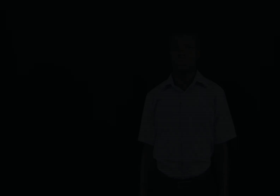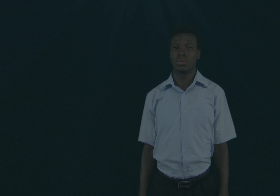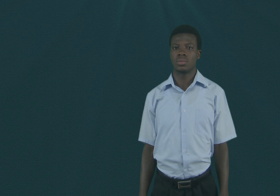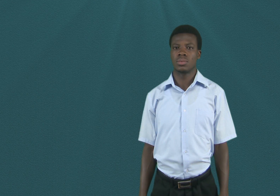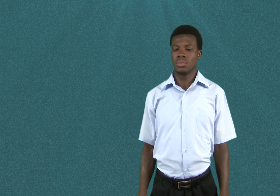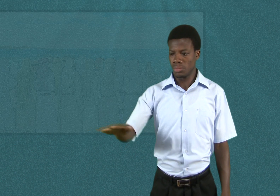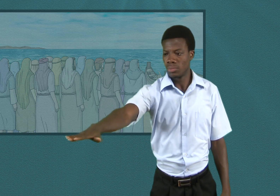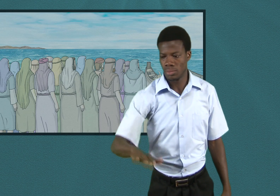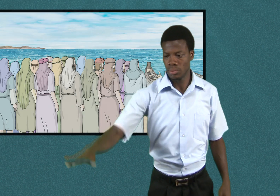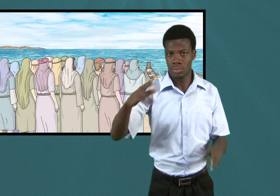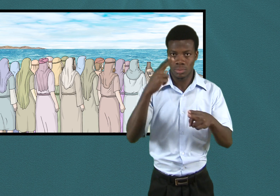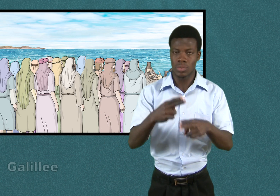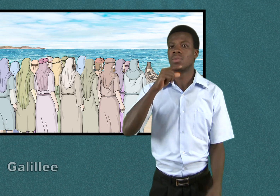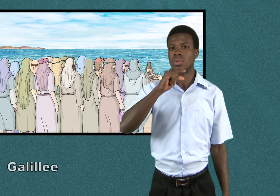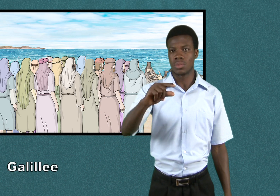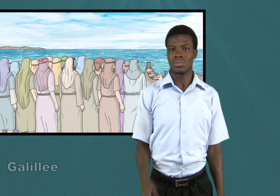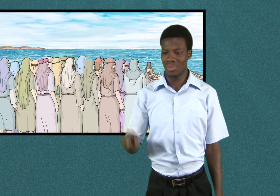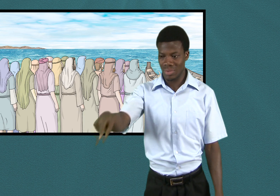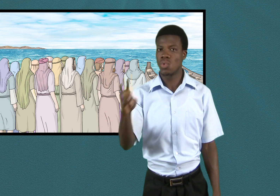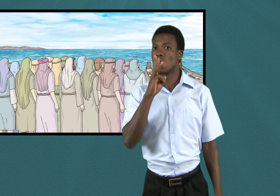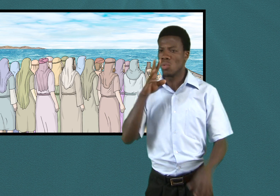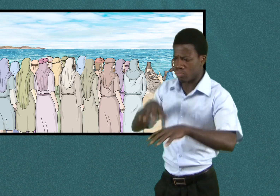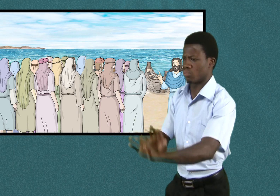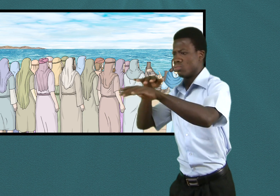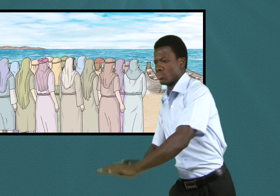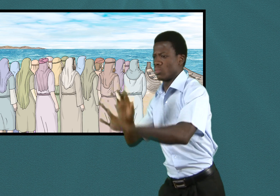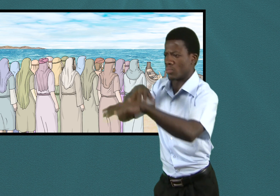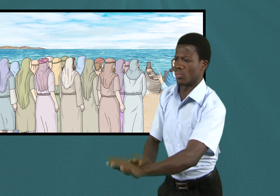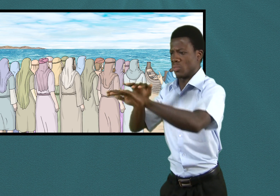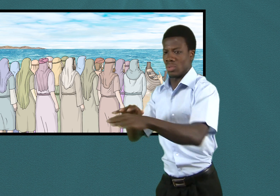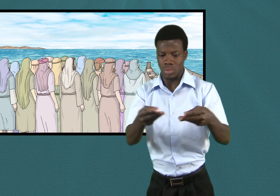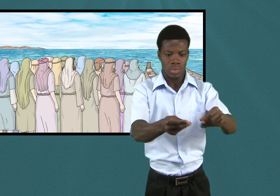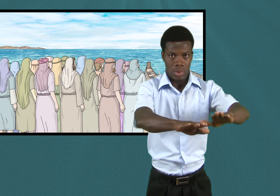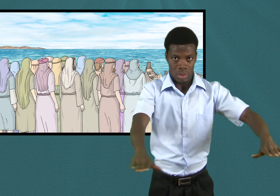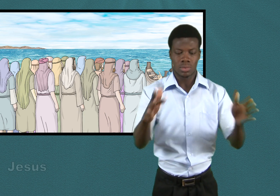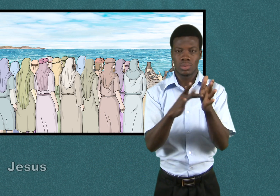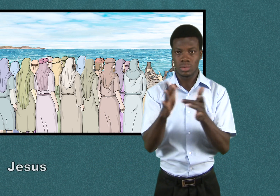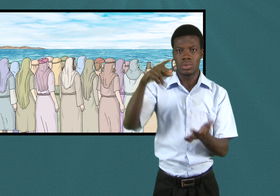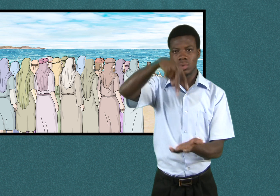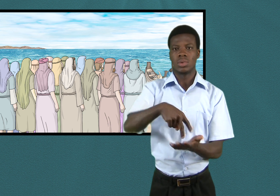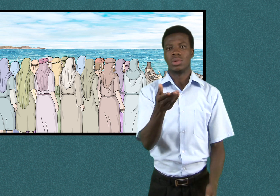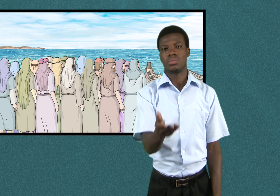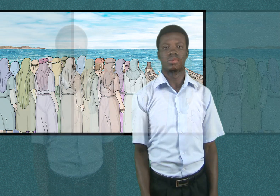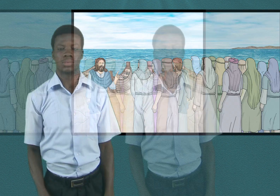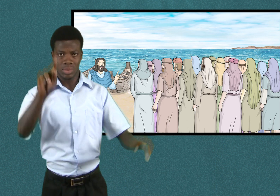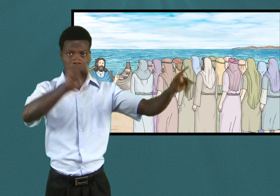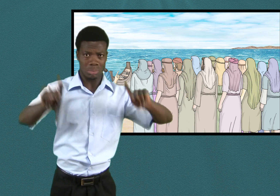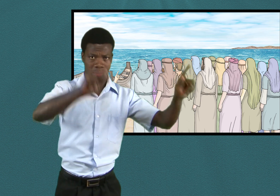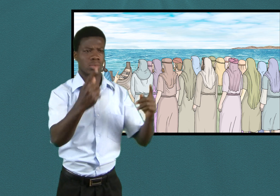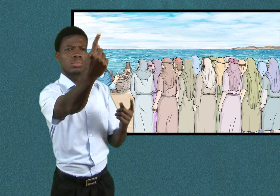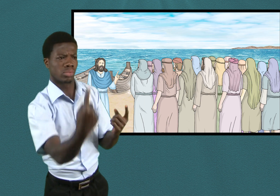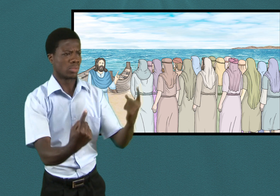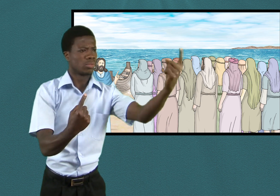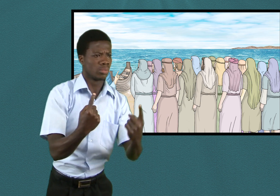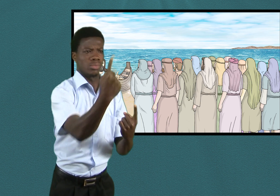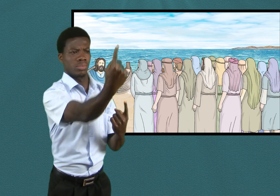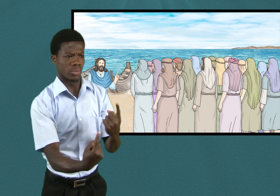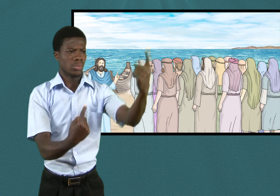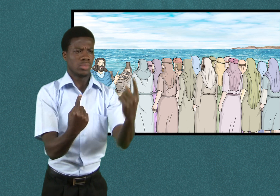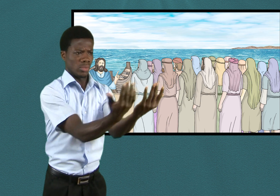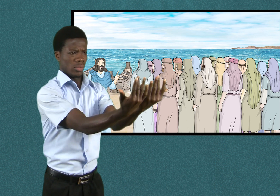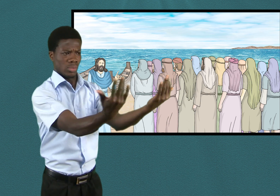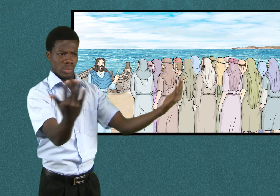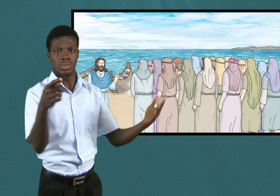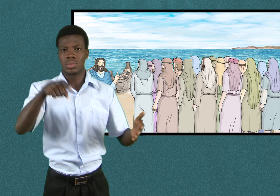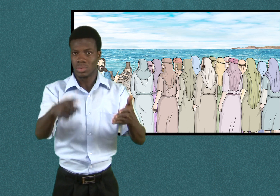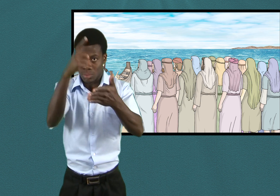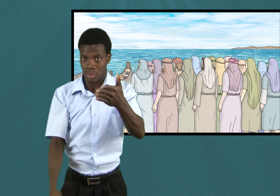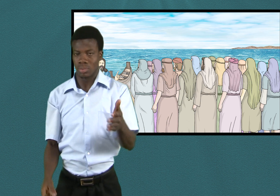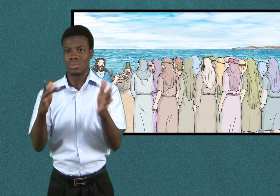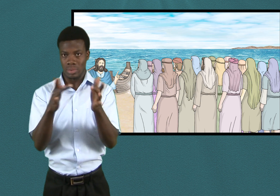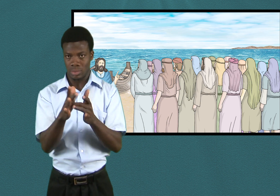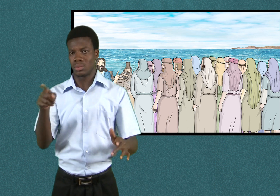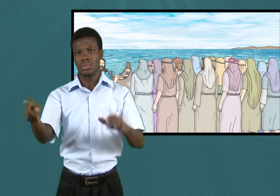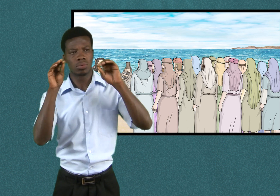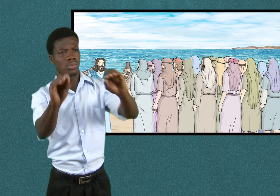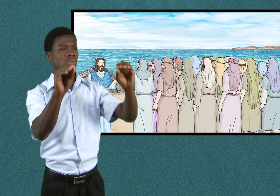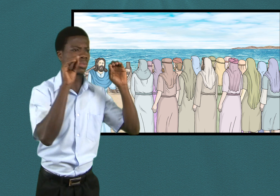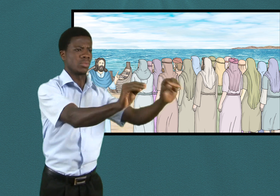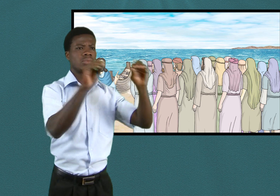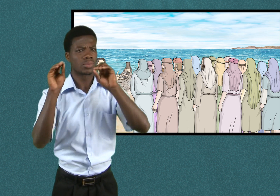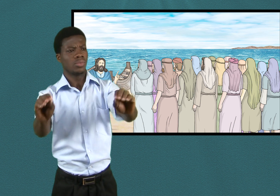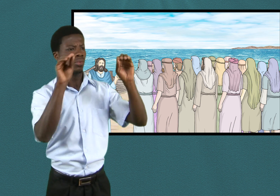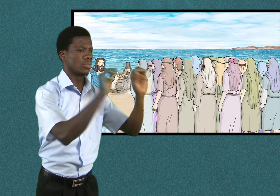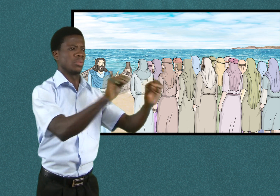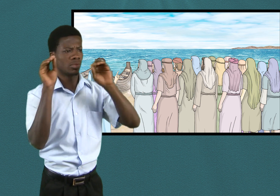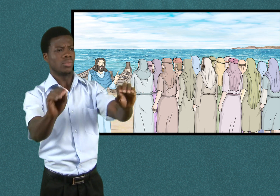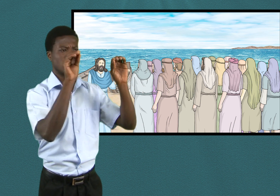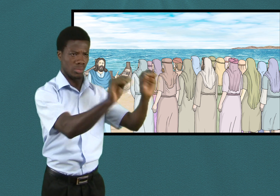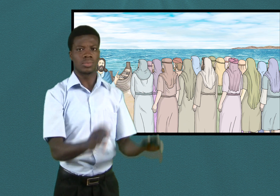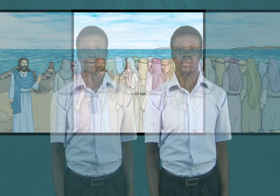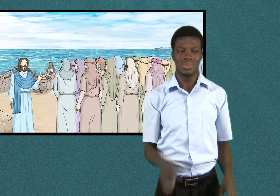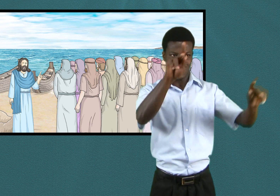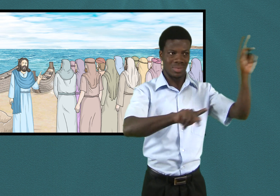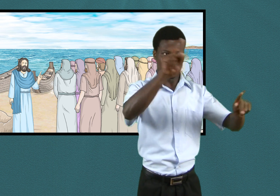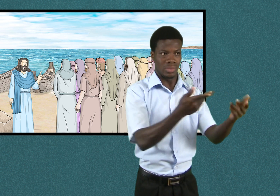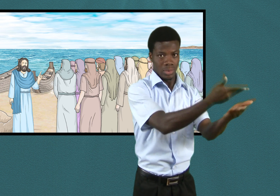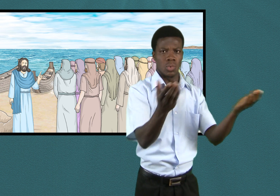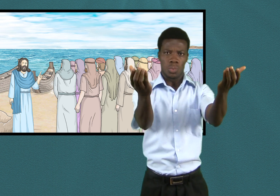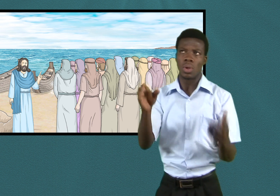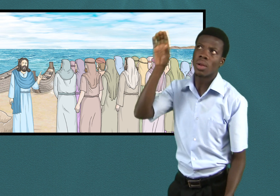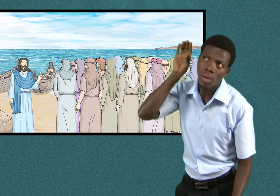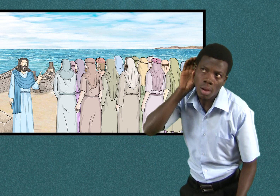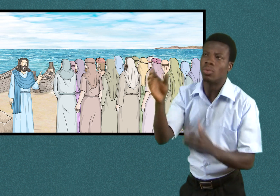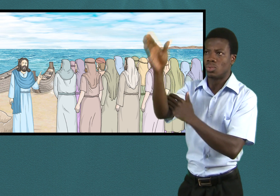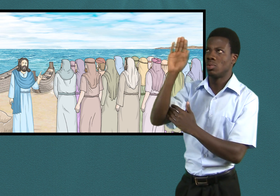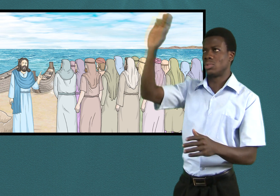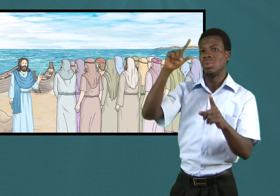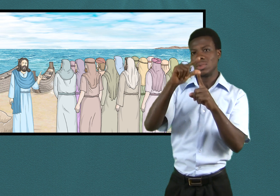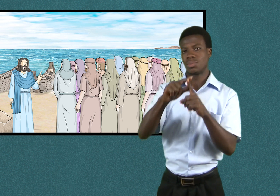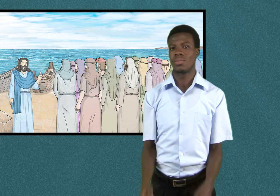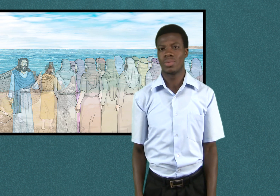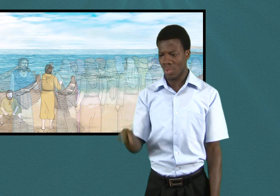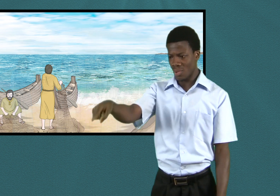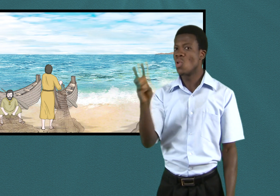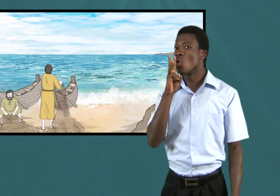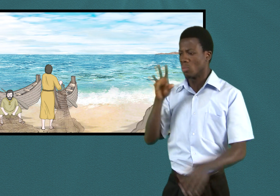On one occasion, while Jesus was standing by the Lake of Gennesaret with the crowd pressing in on Him to hear the word of God, He saw two boats at the edge of the lake.